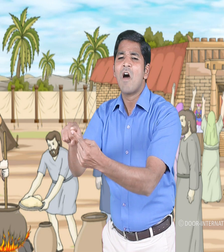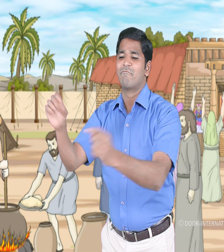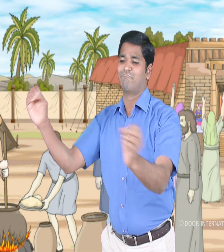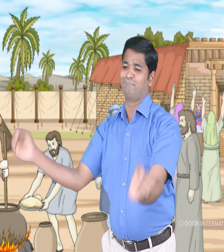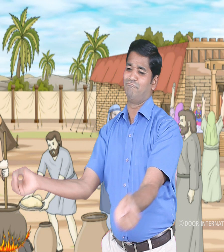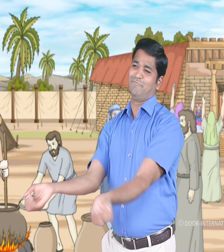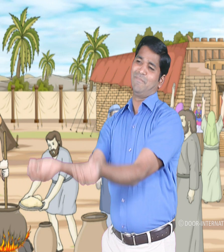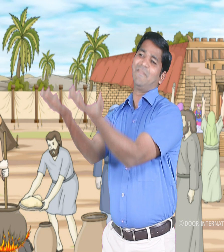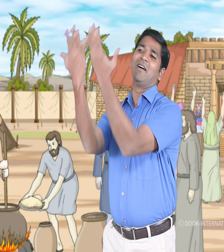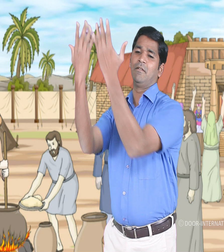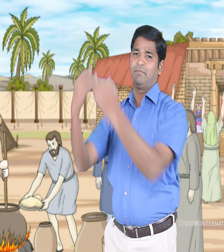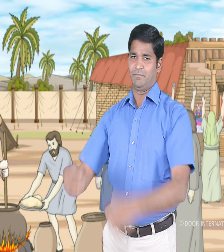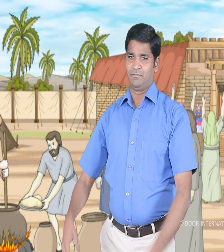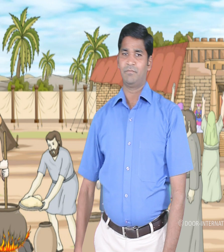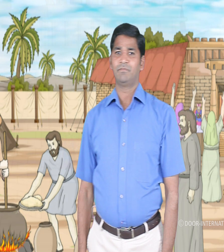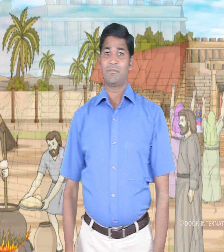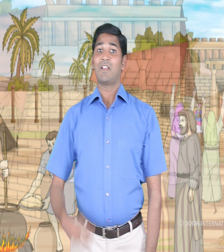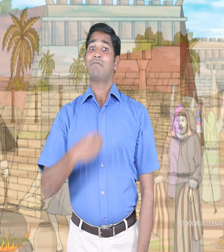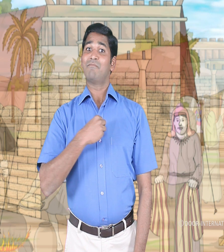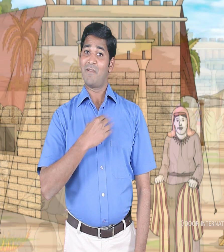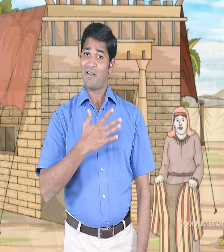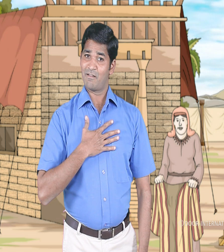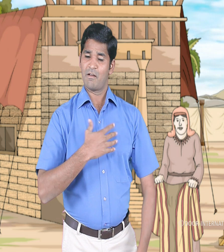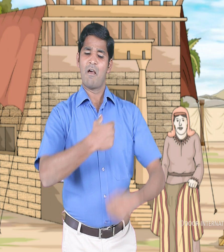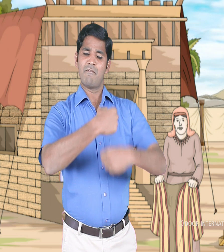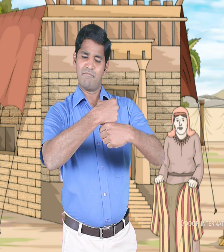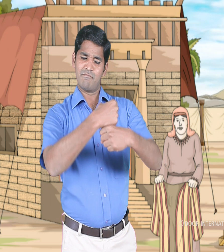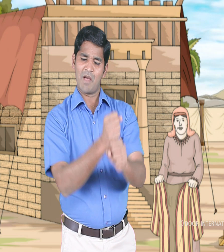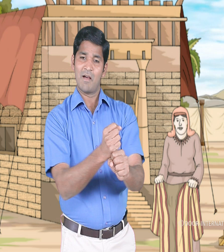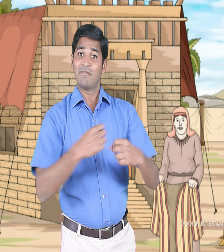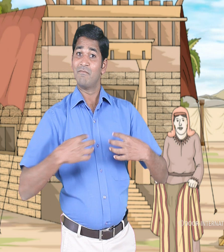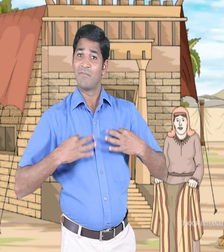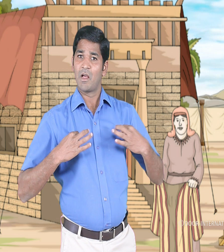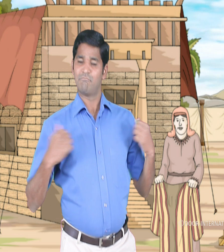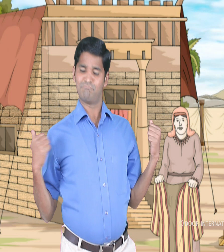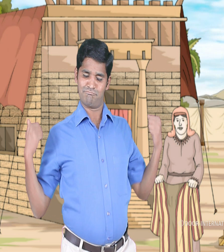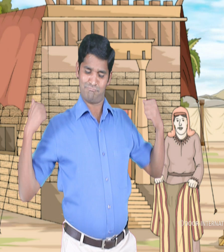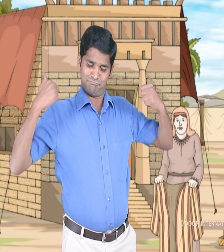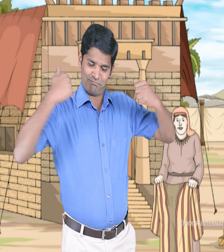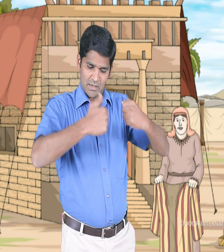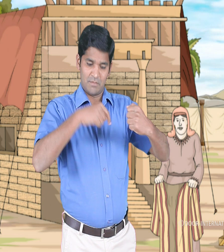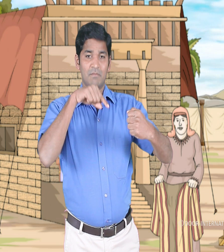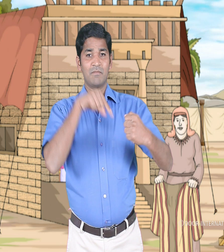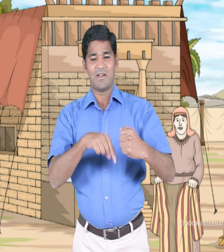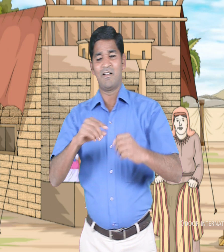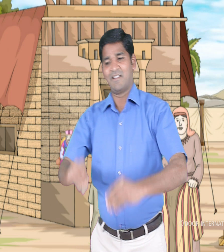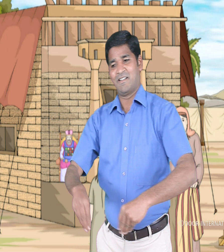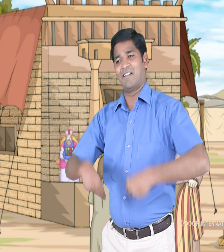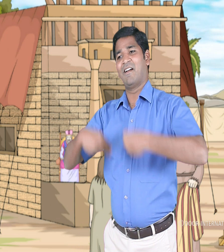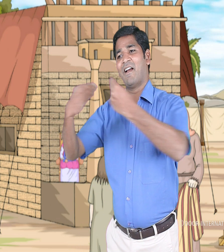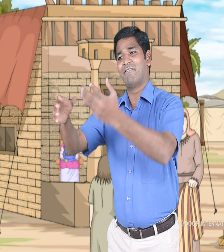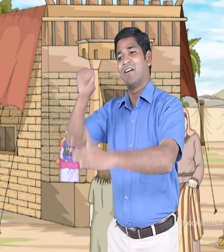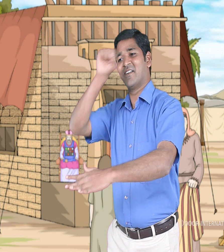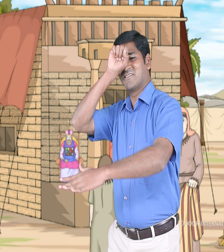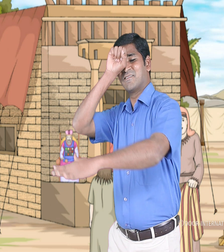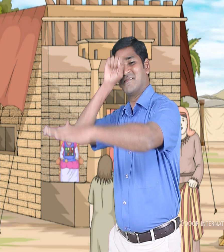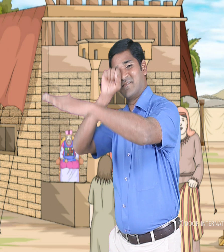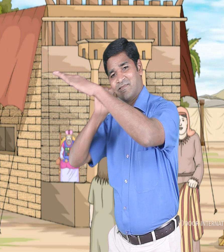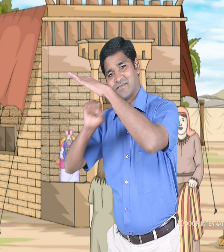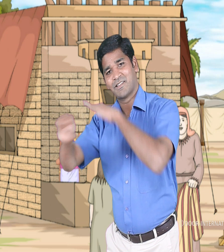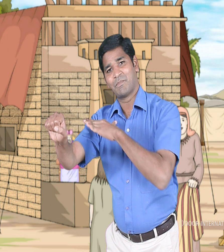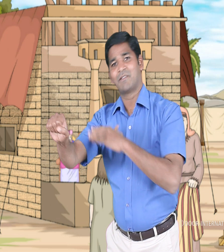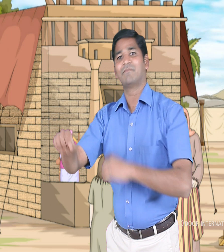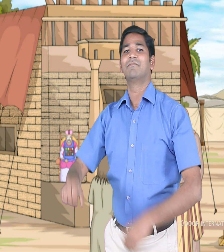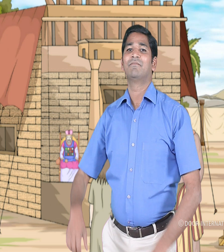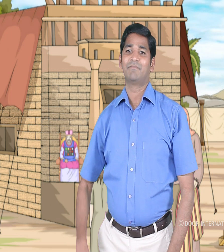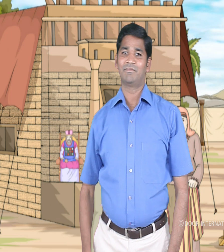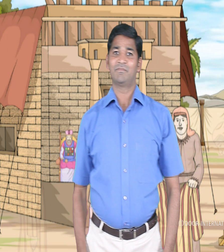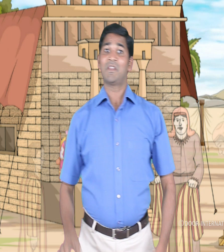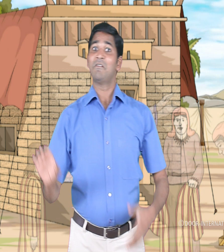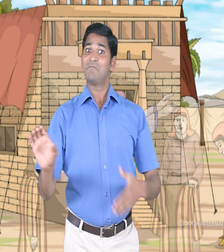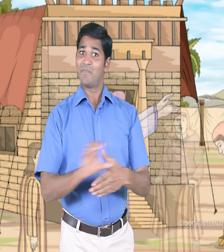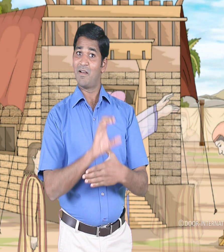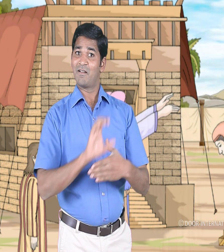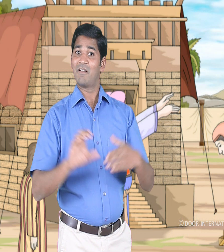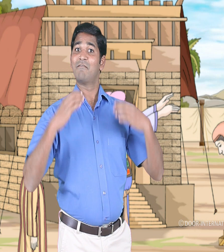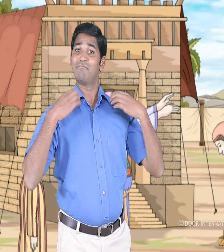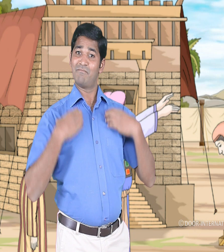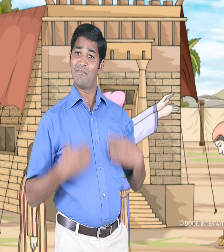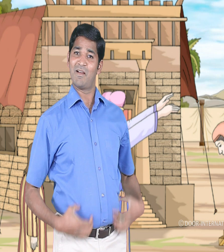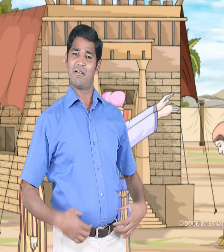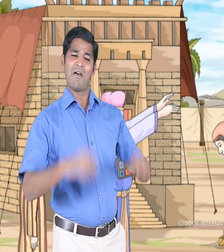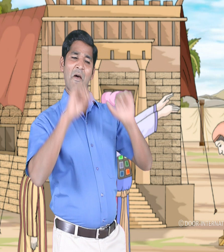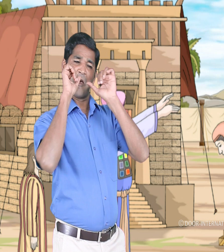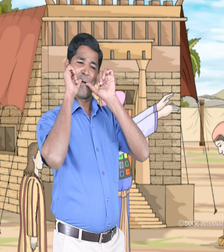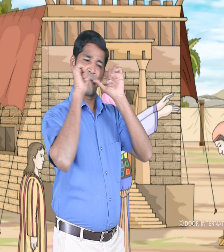Each year his mother would make him a little robe and bring it to him when she went with her husband to offer the annual sacrifice.